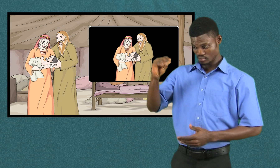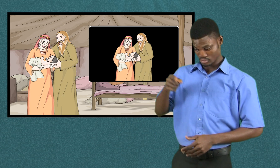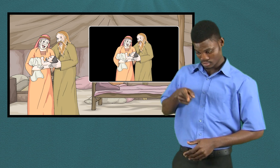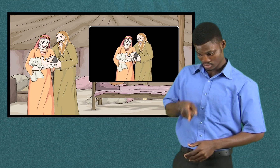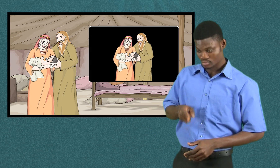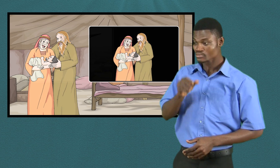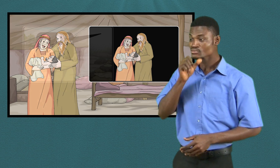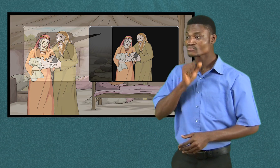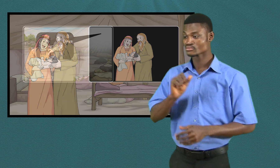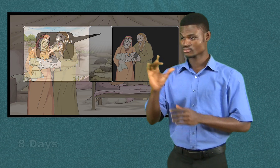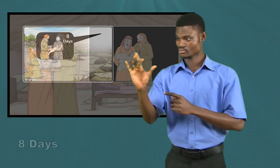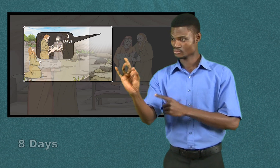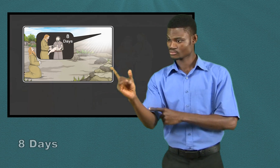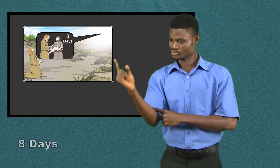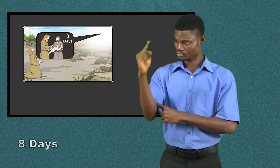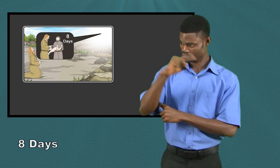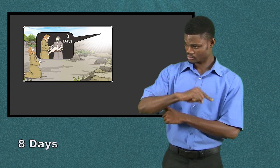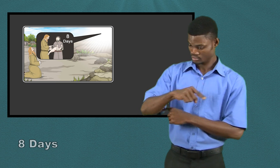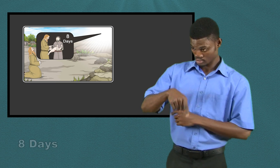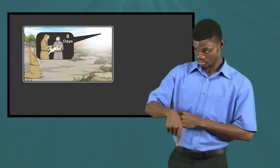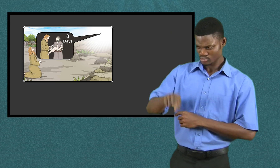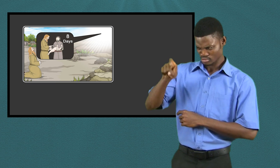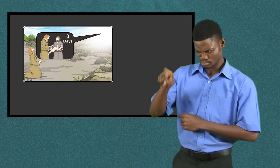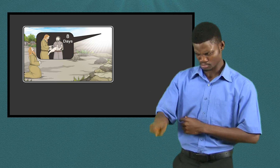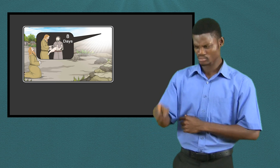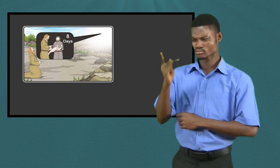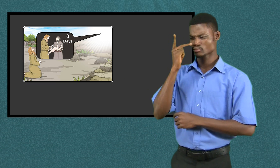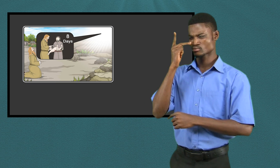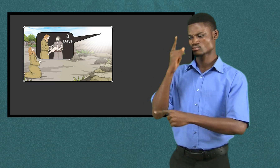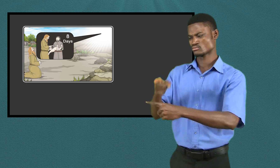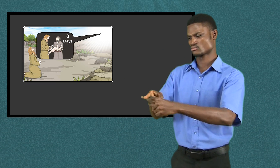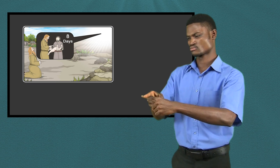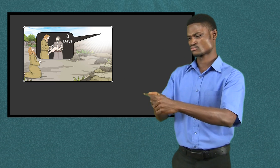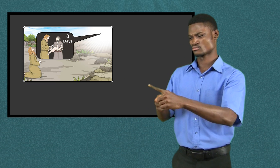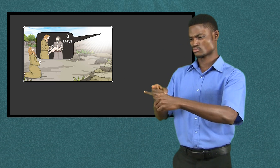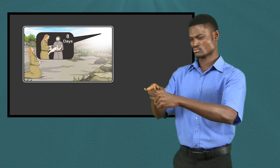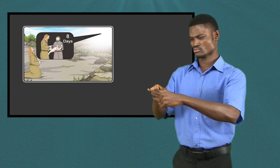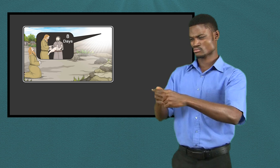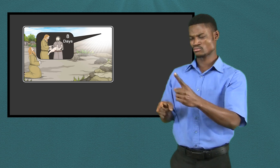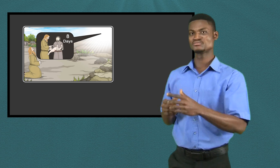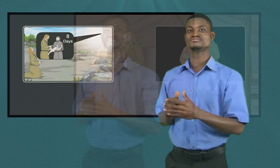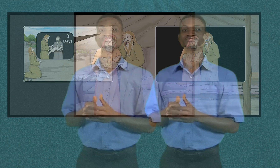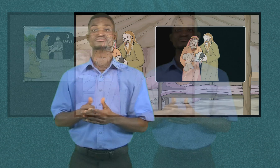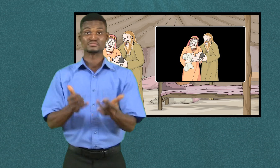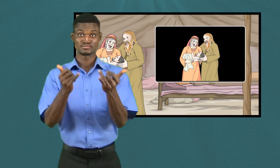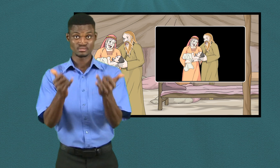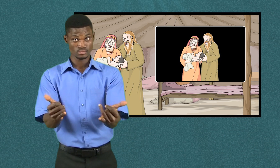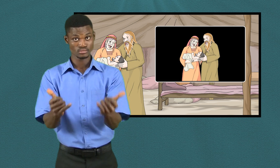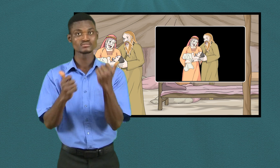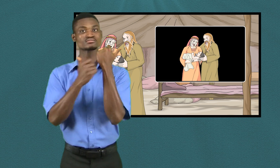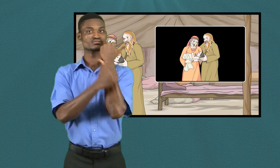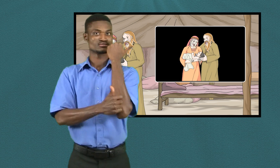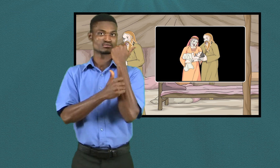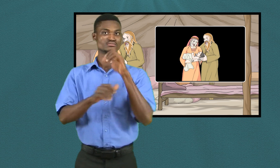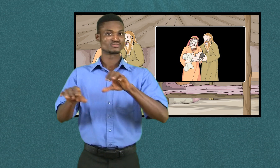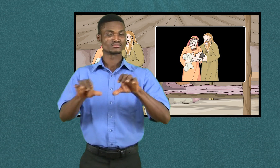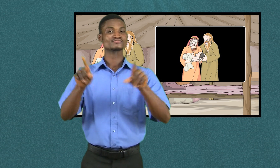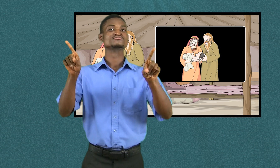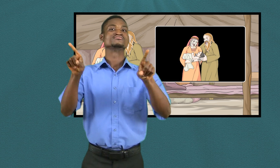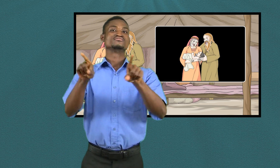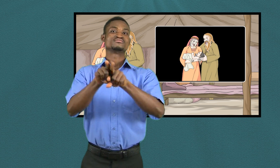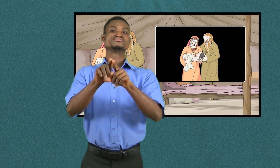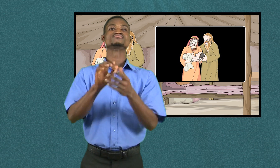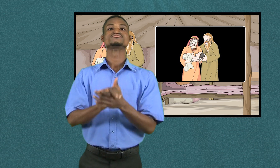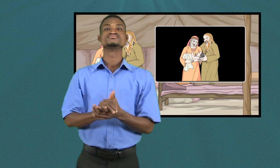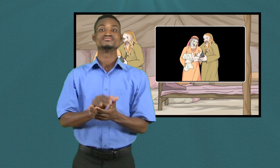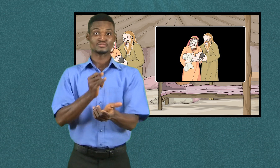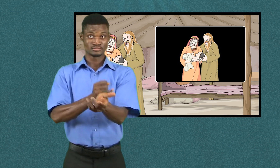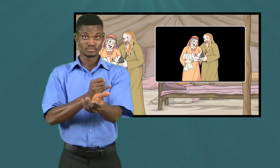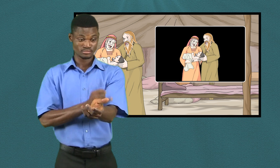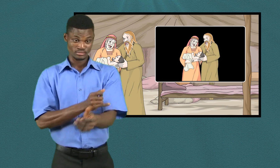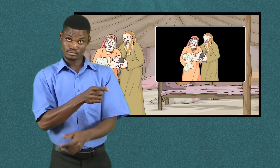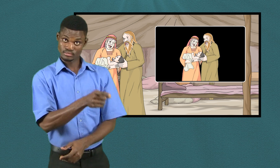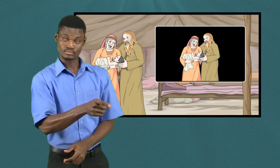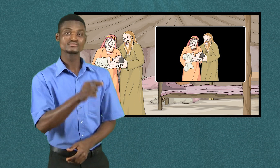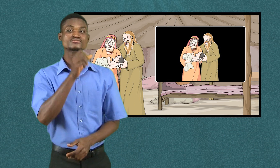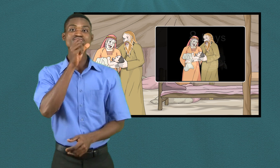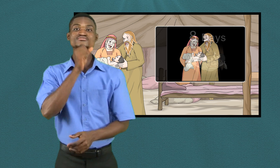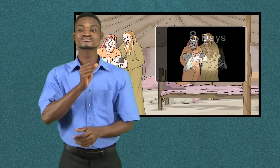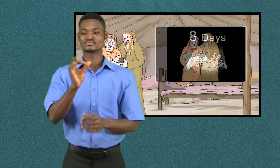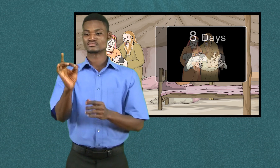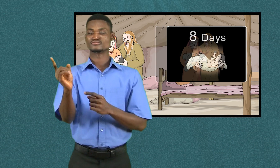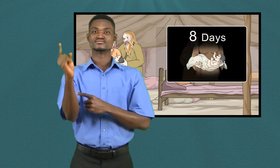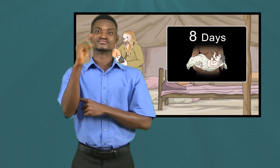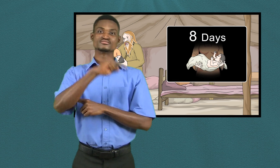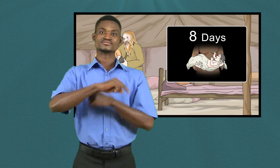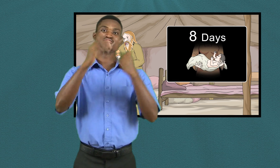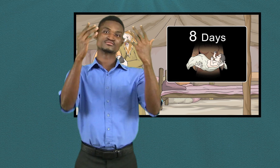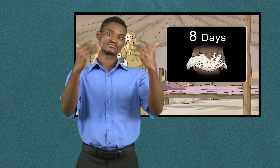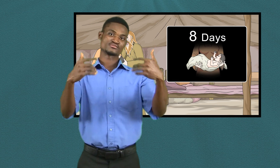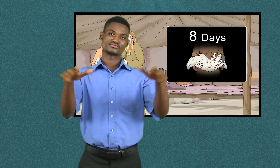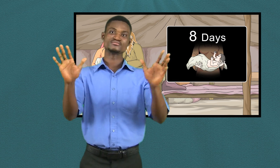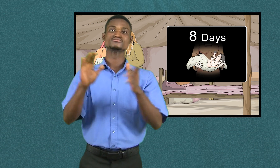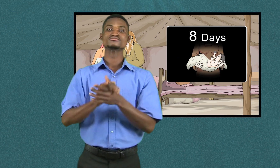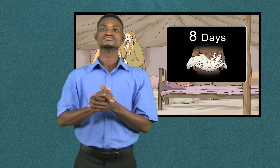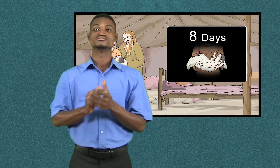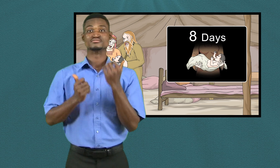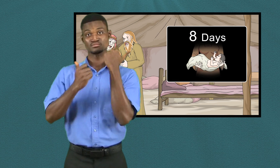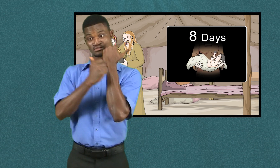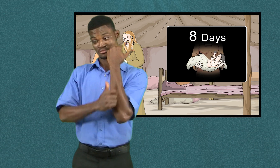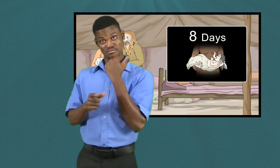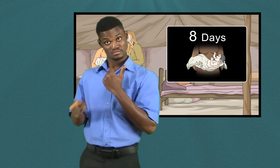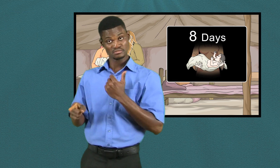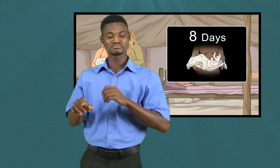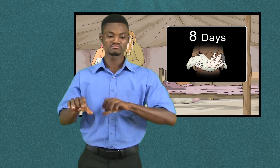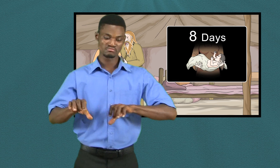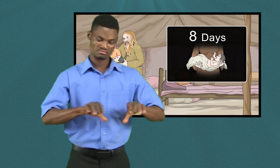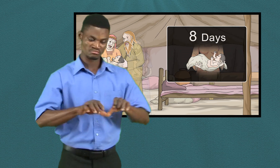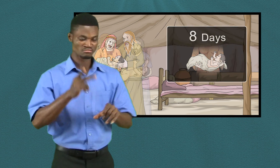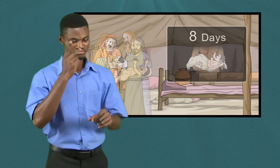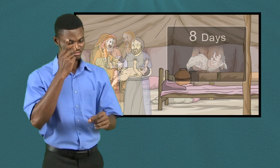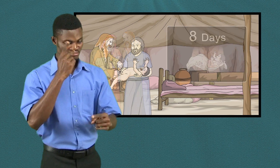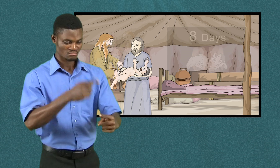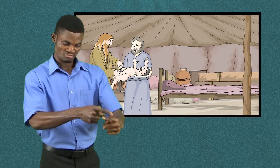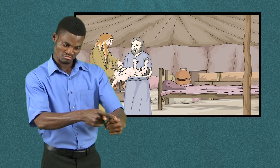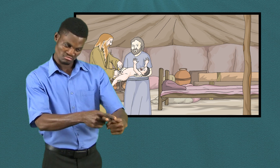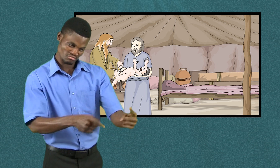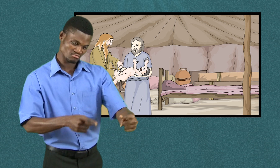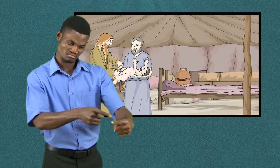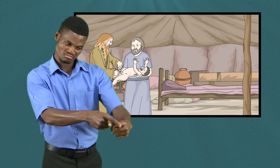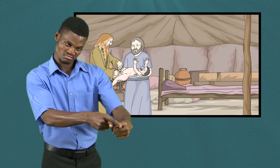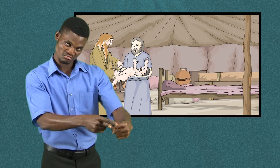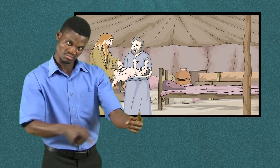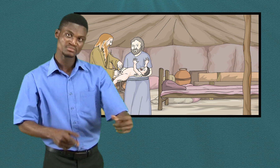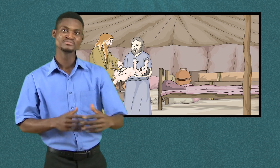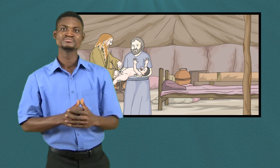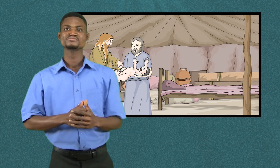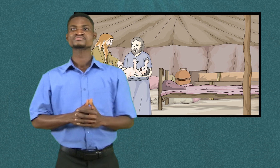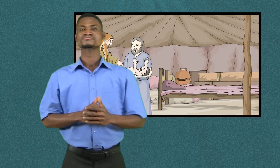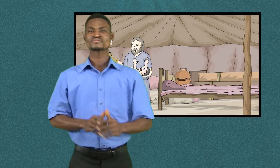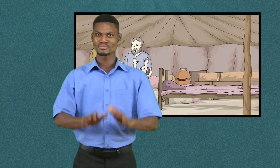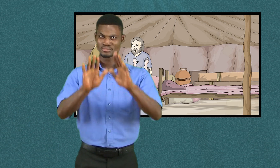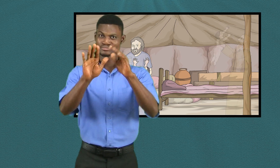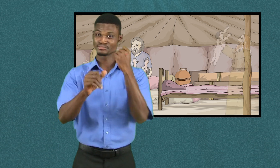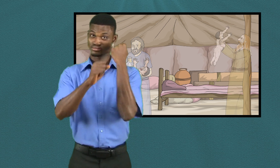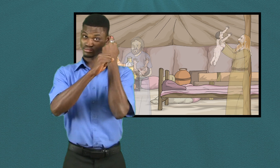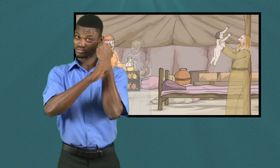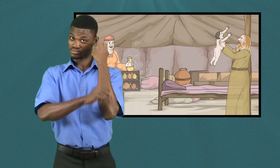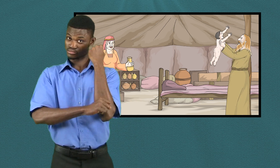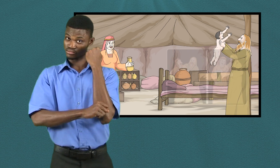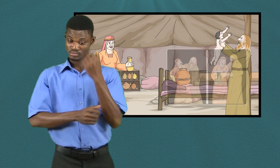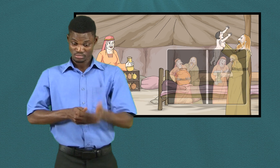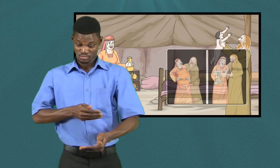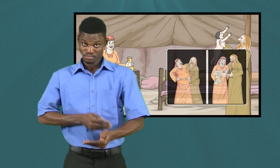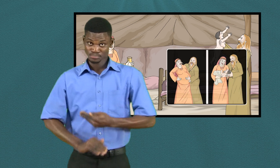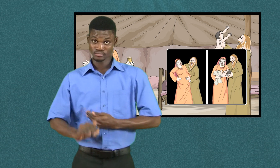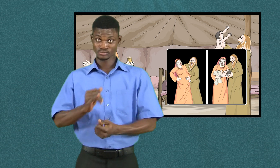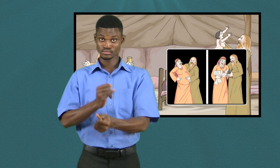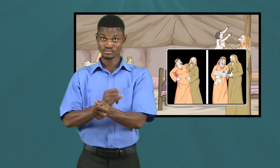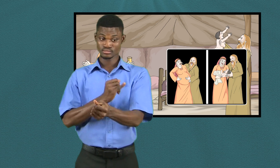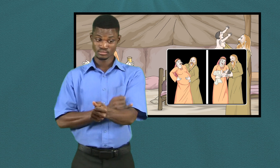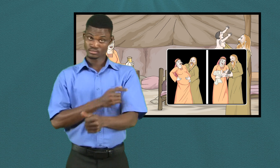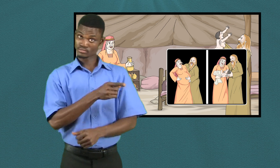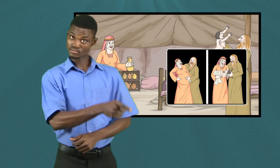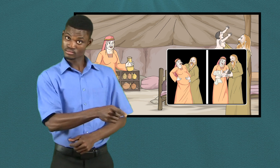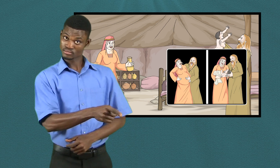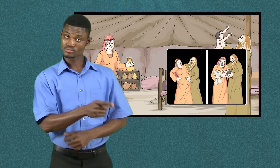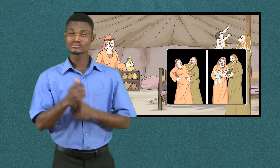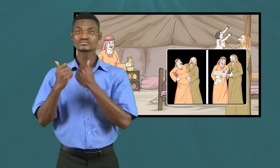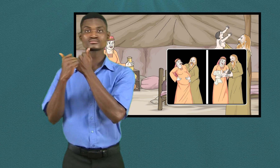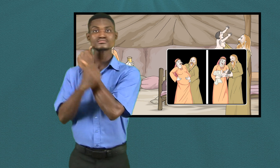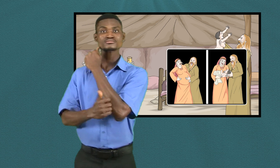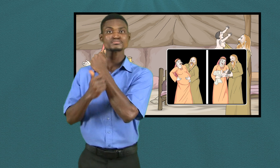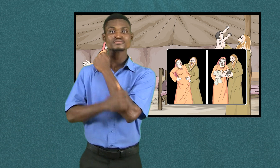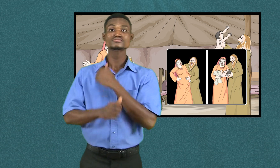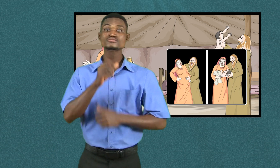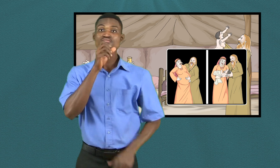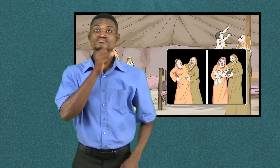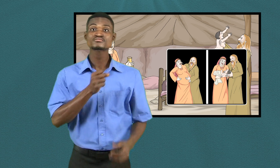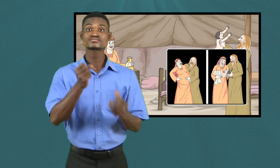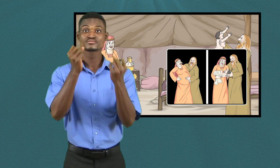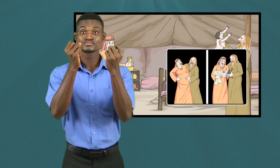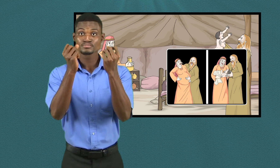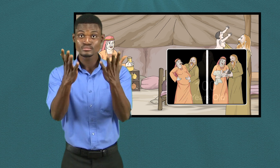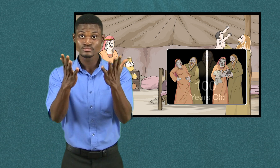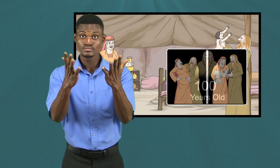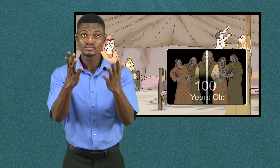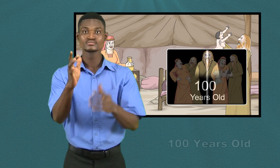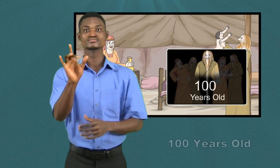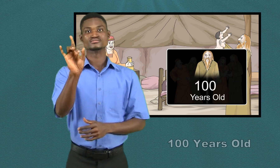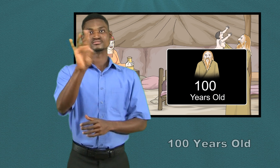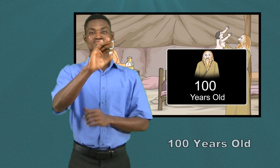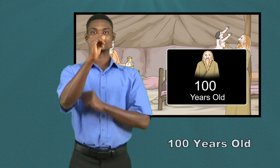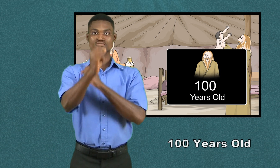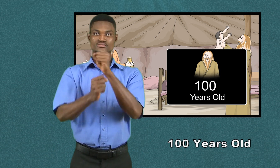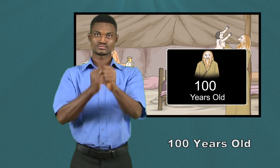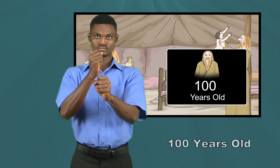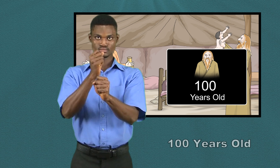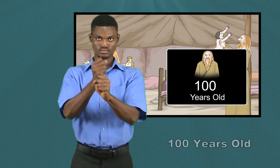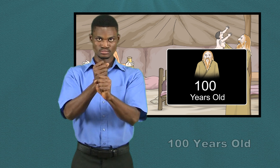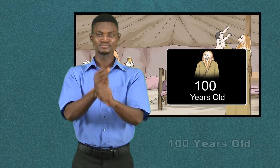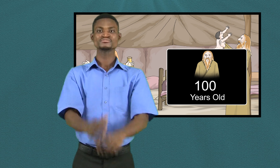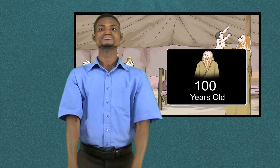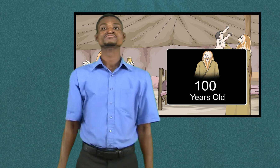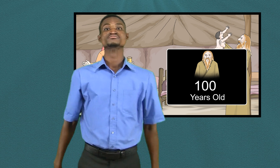When his son Isaac was eight days old, Abraham circumcised him, as God had commanded him.